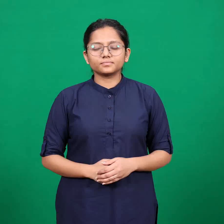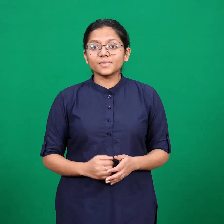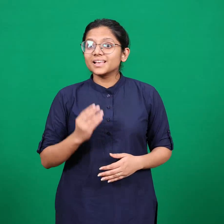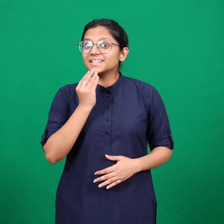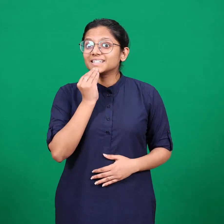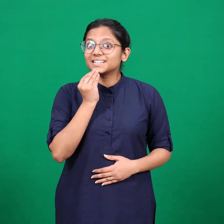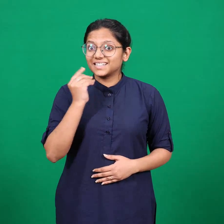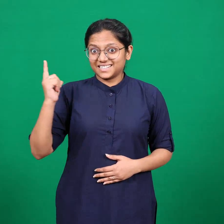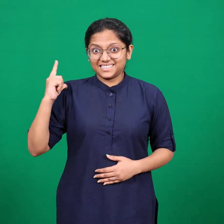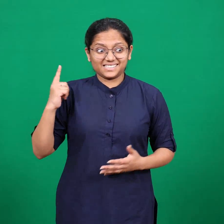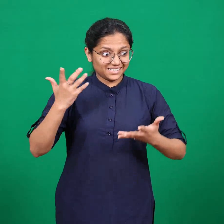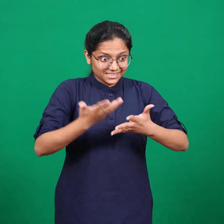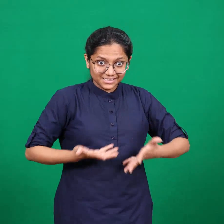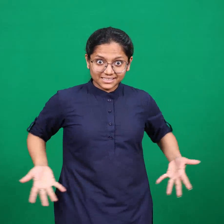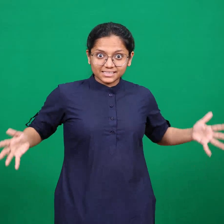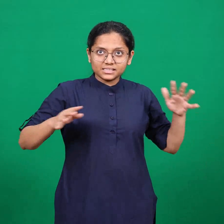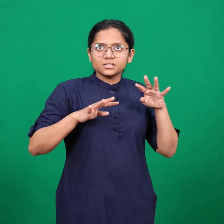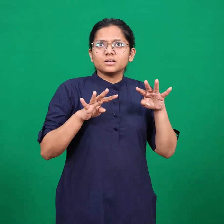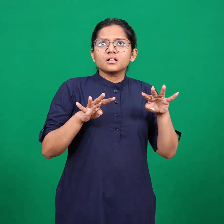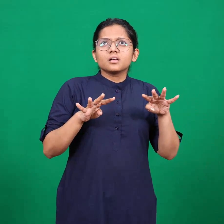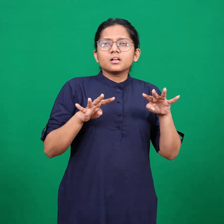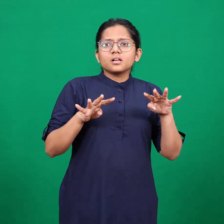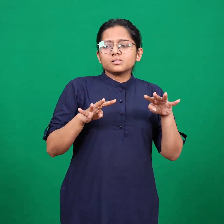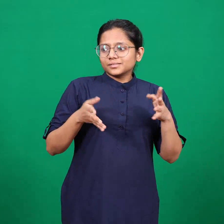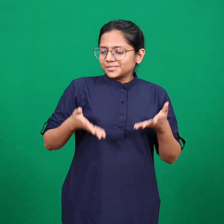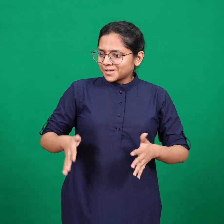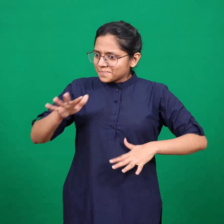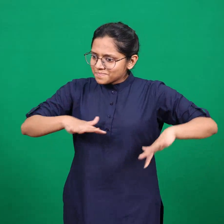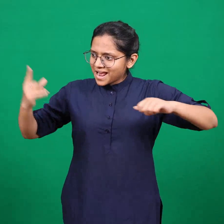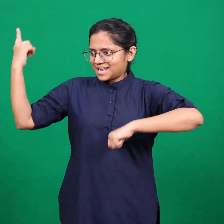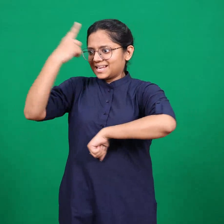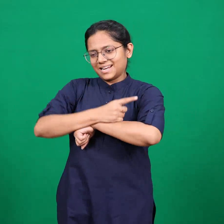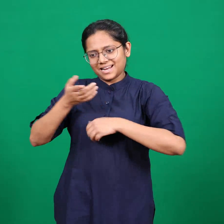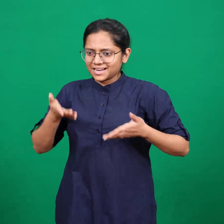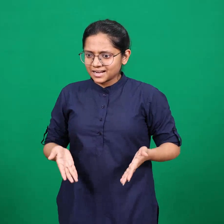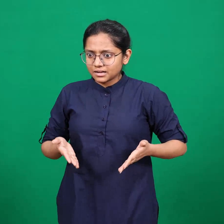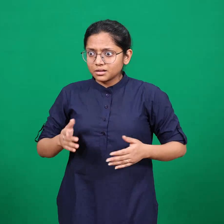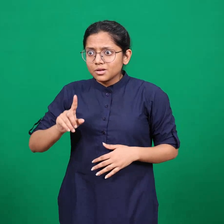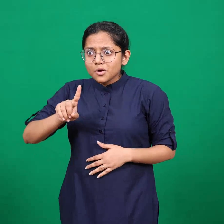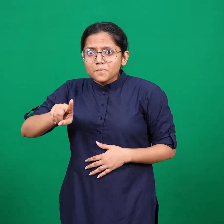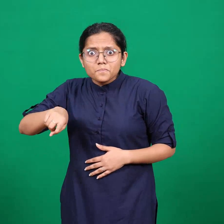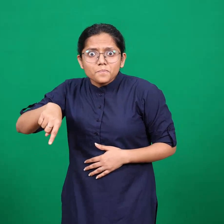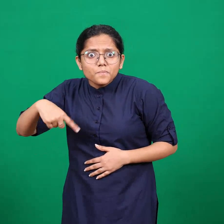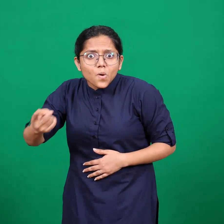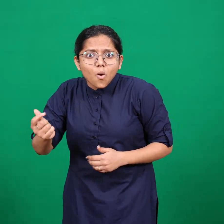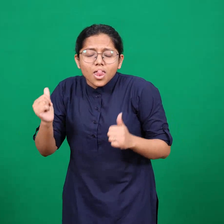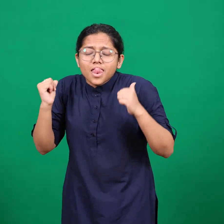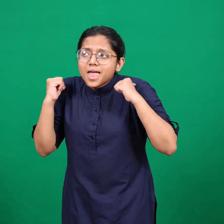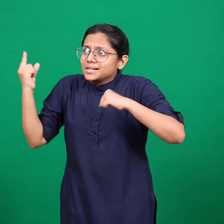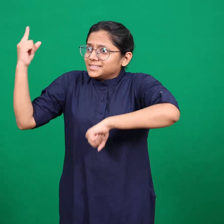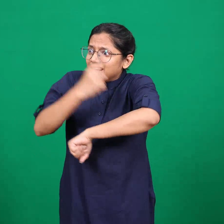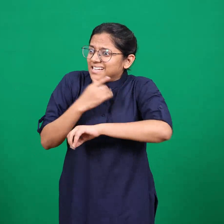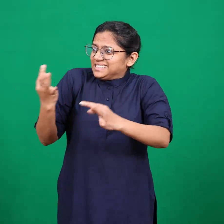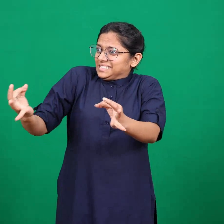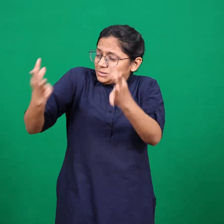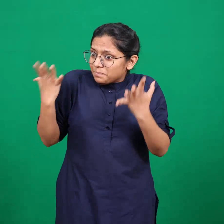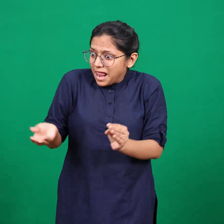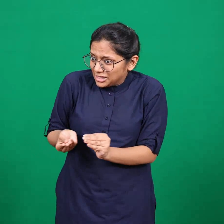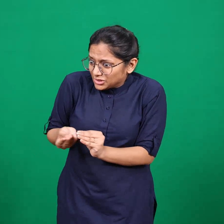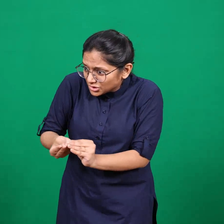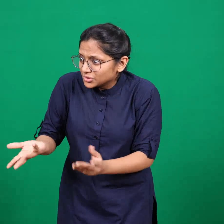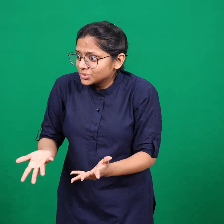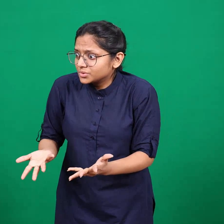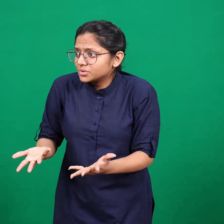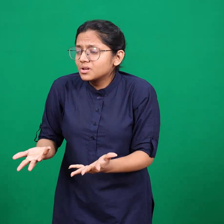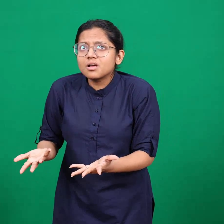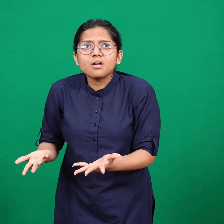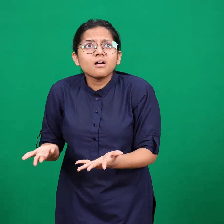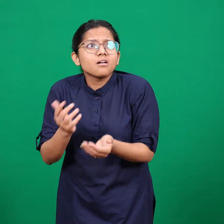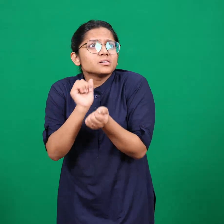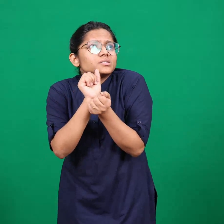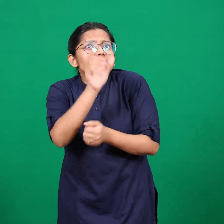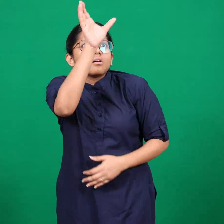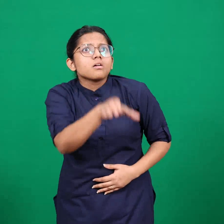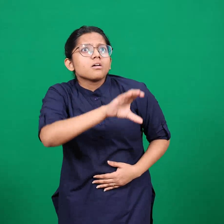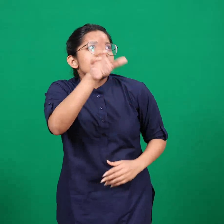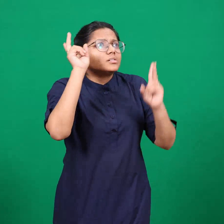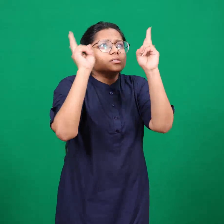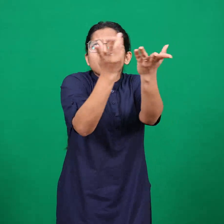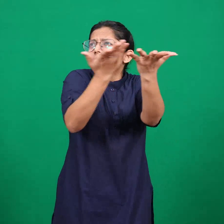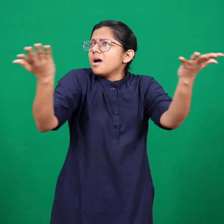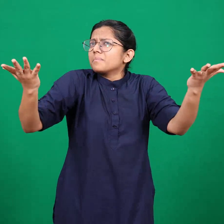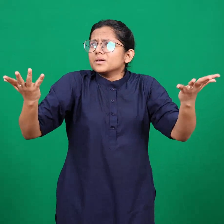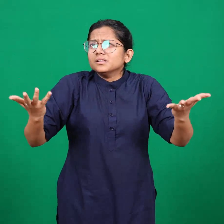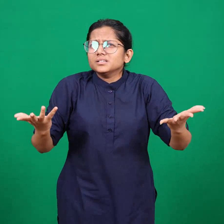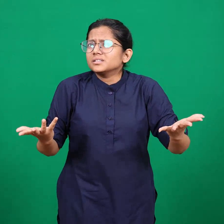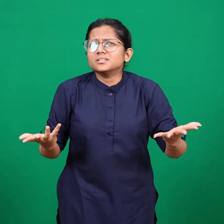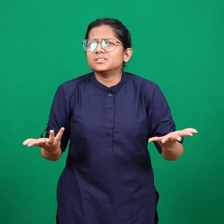It was the day of Preparation, and the next day was a High Sabbath.